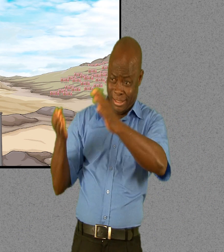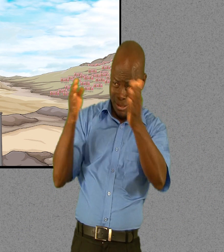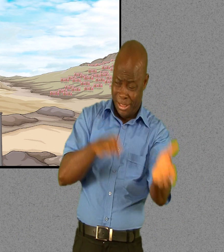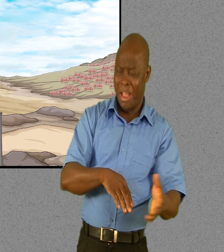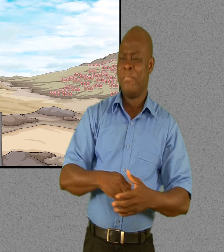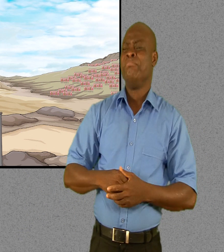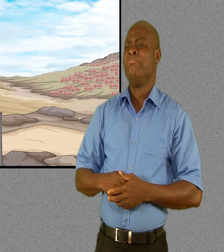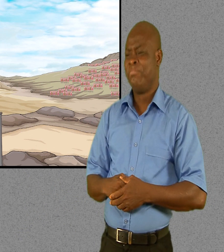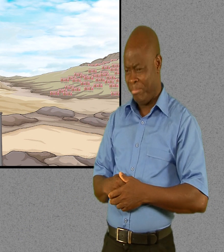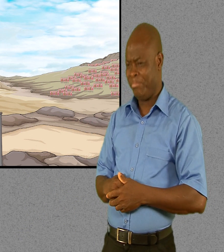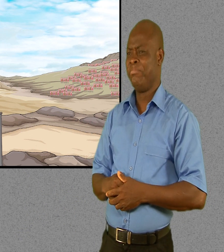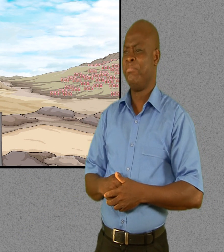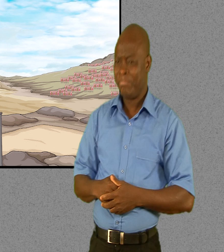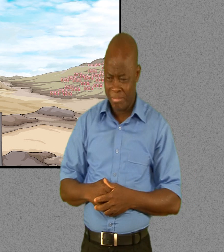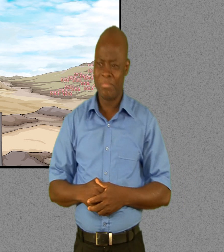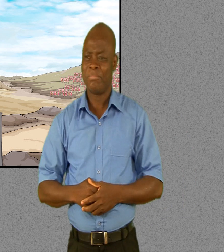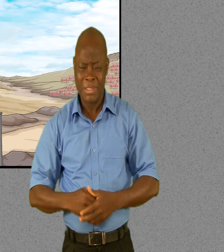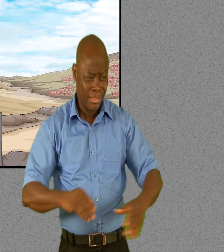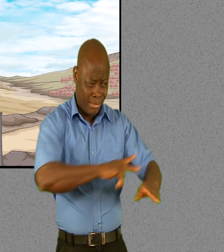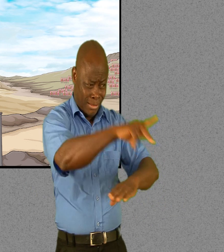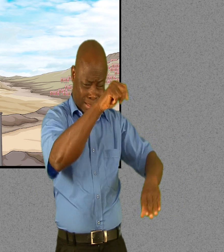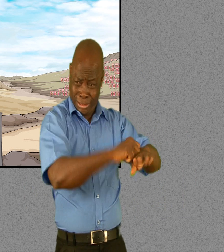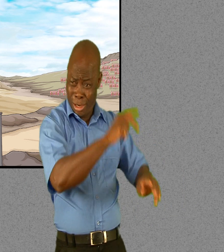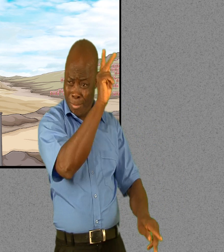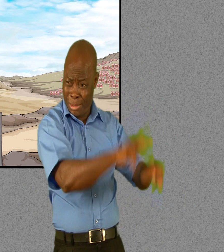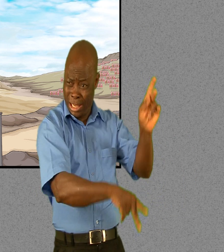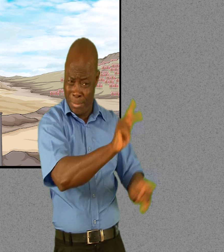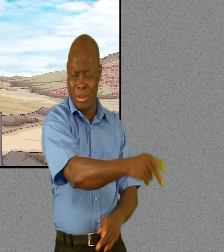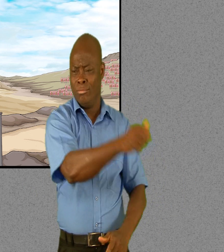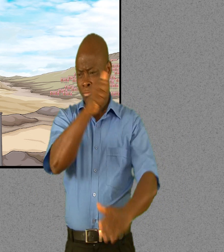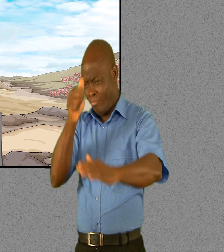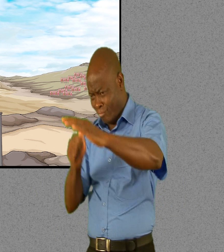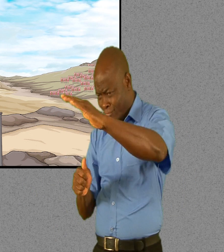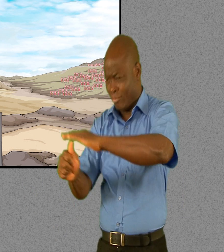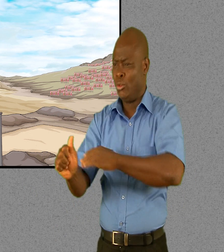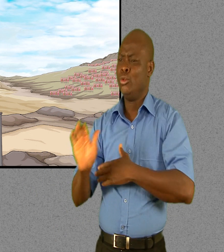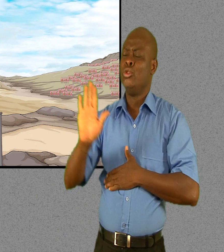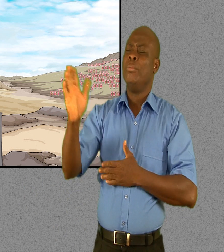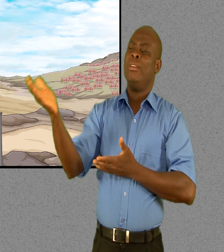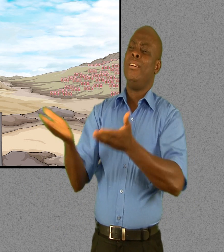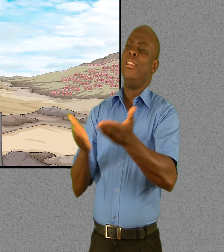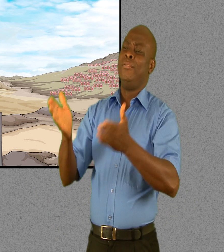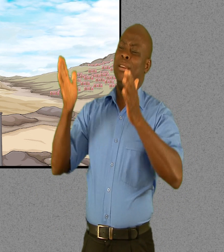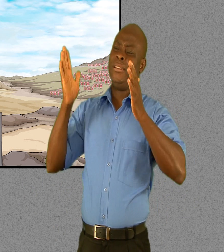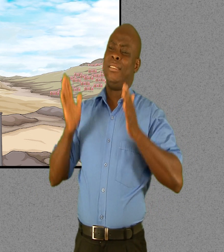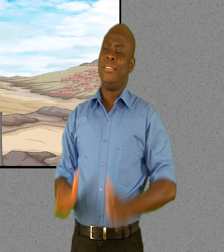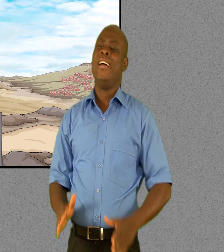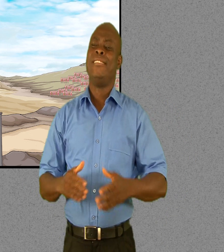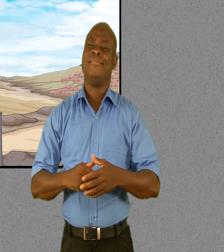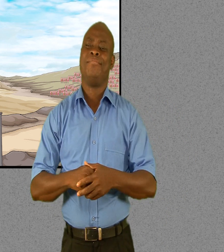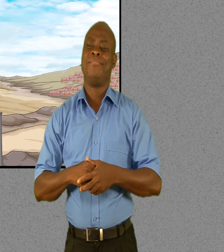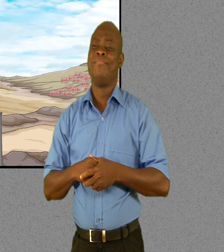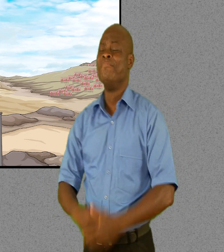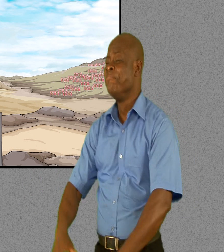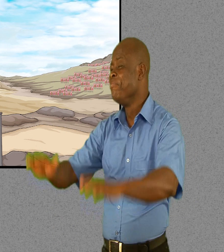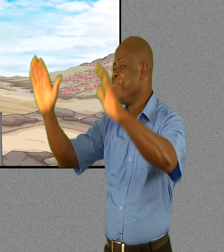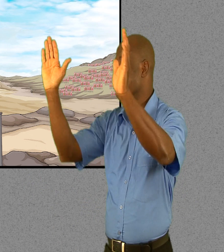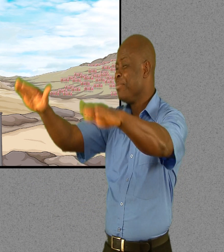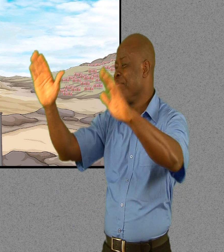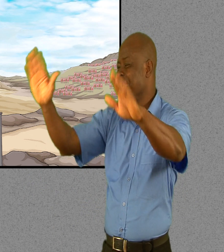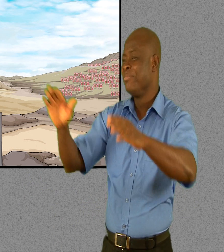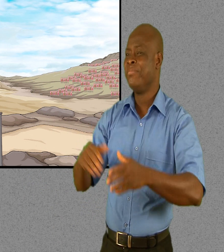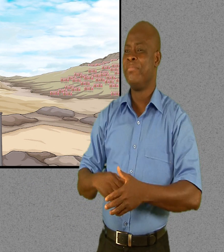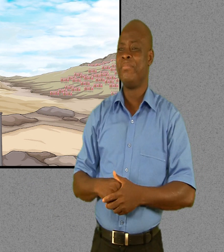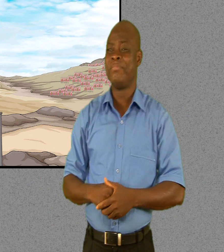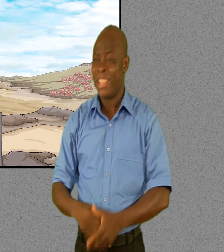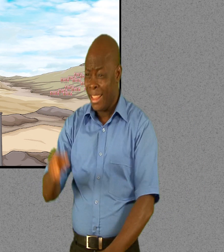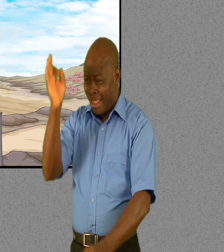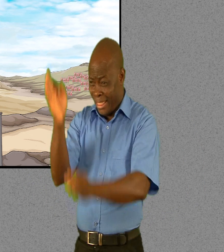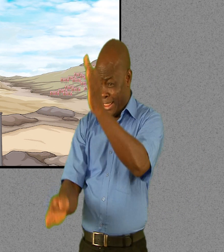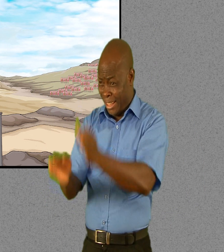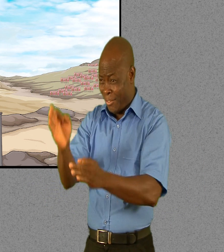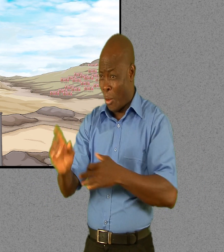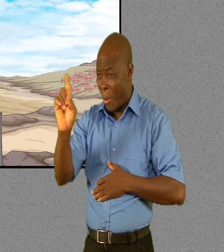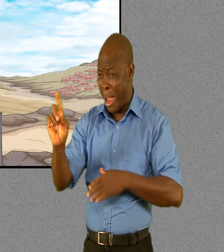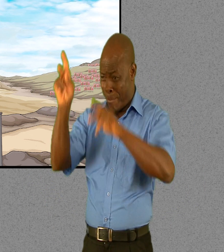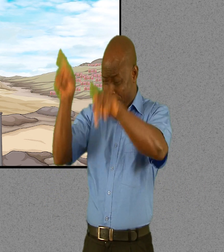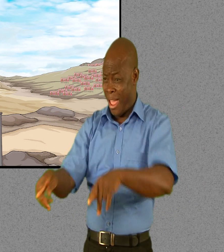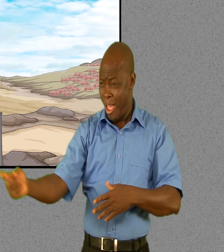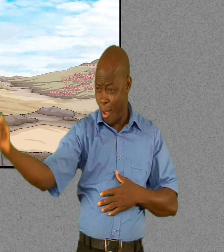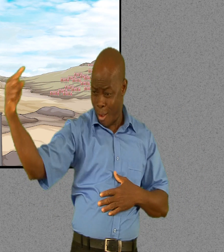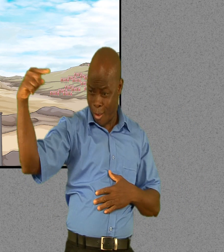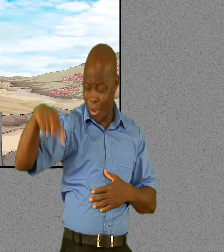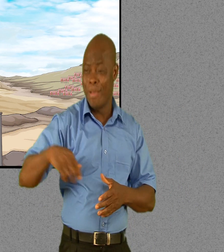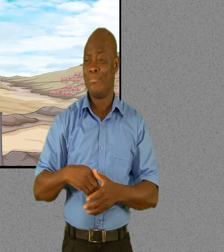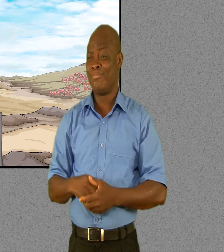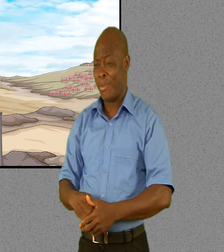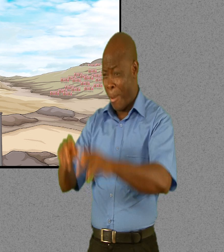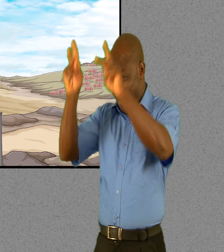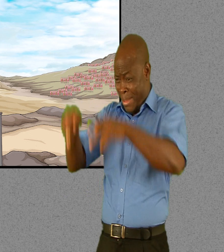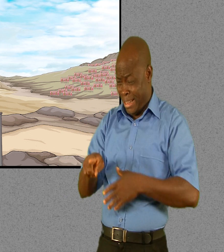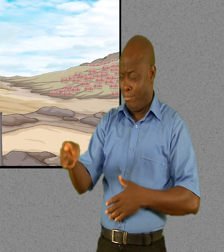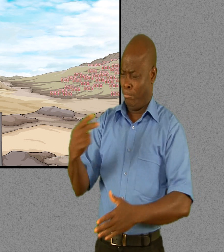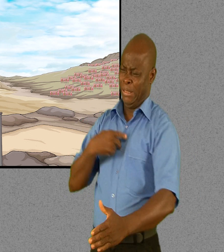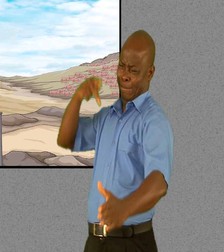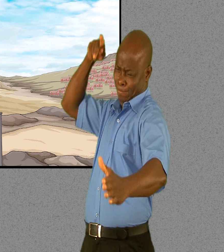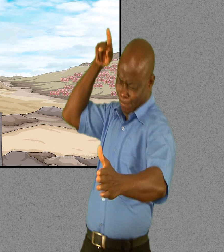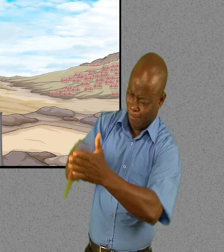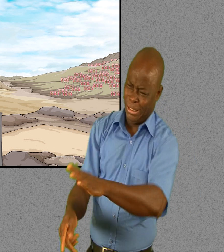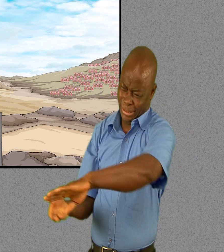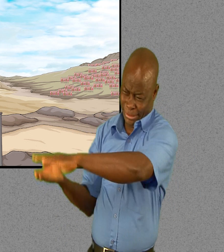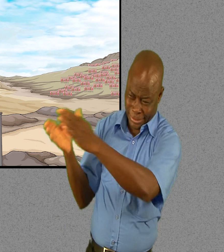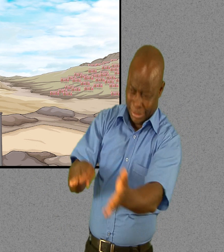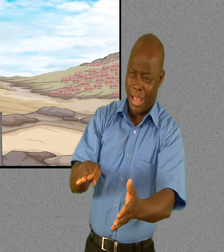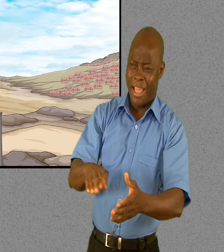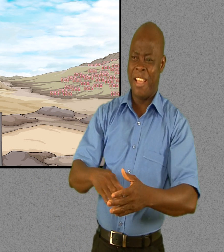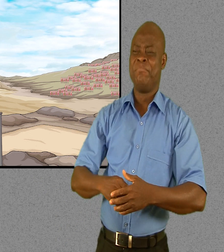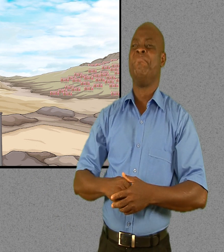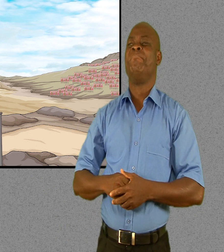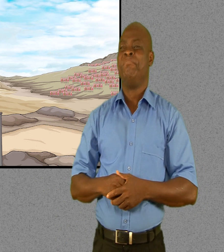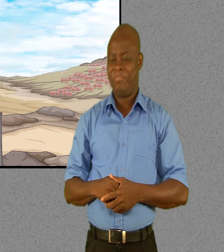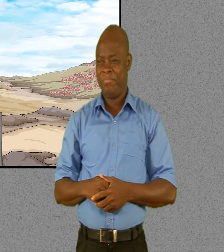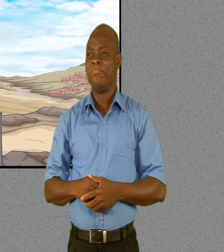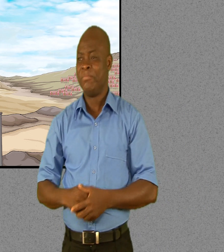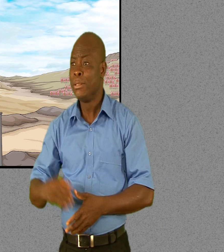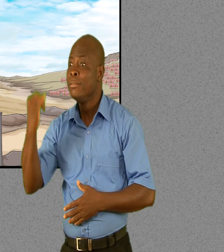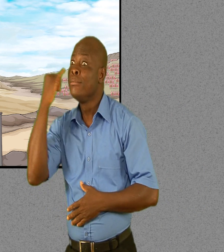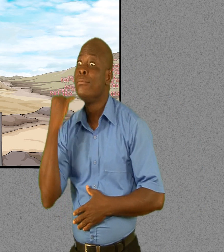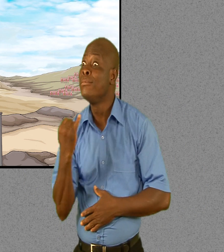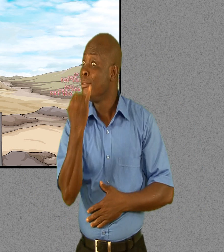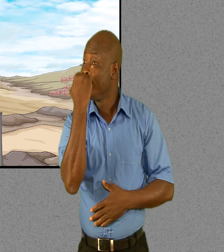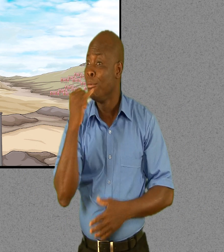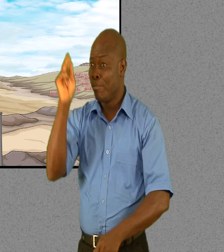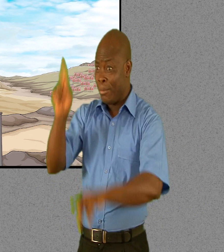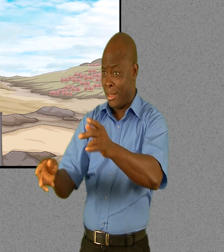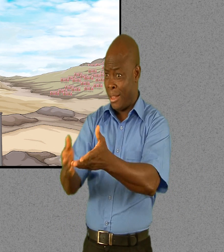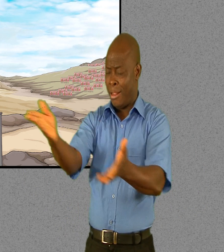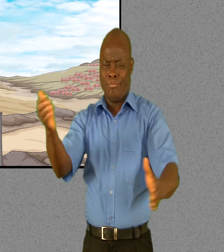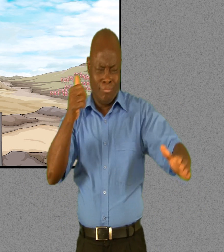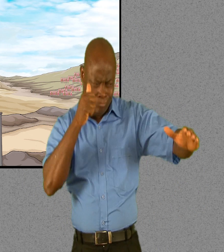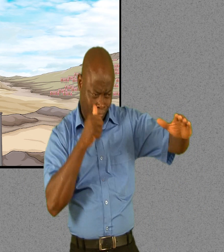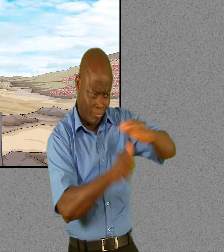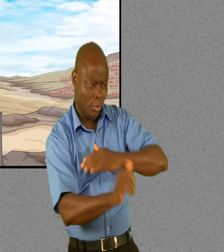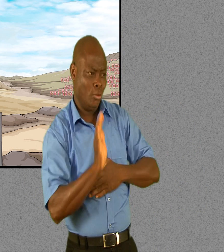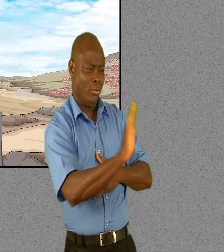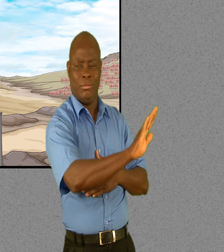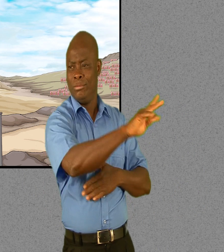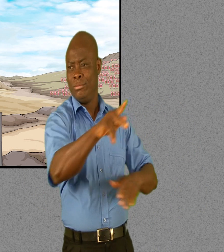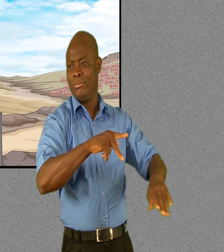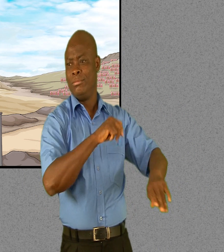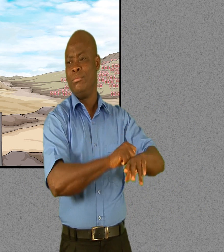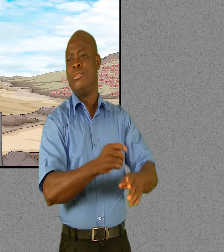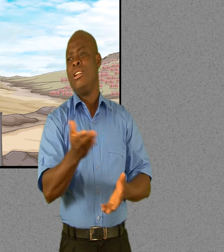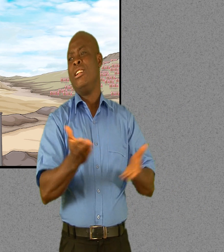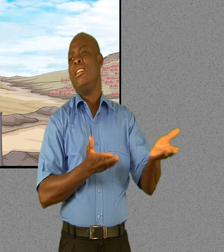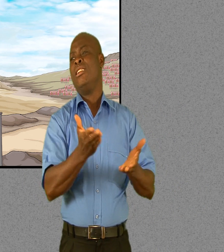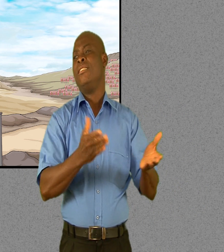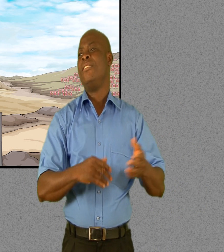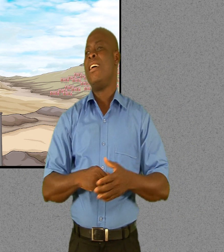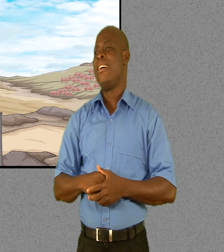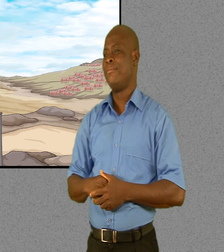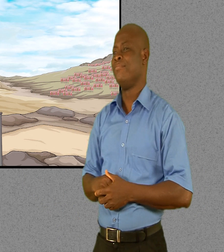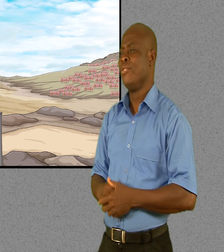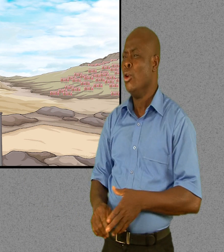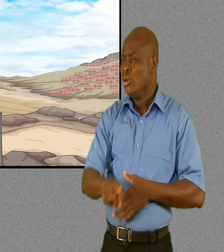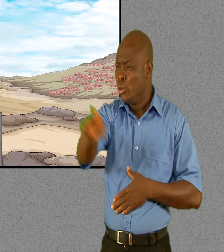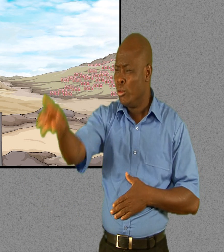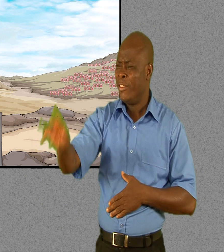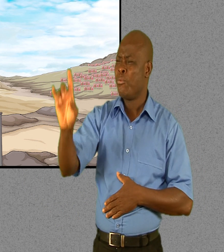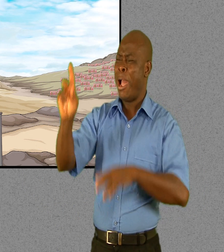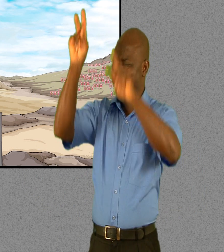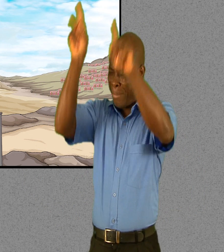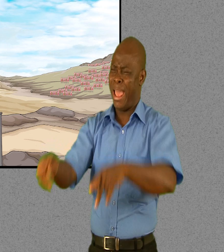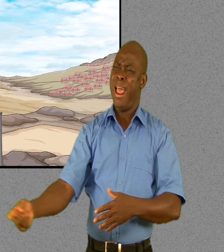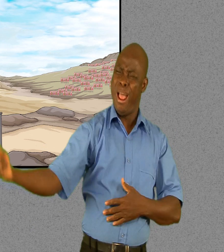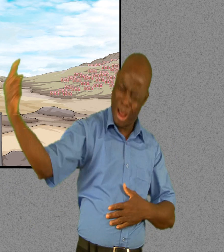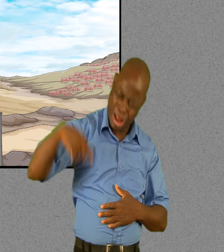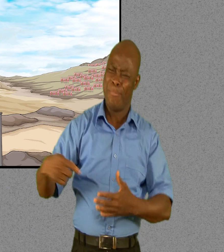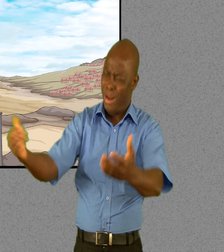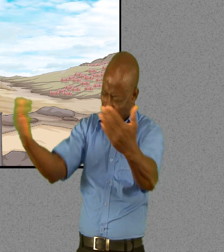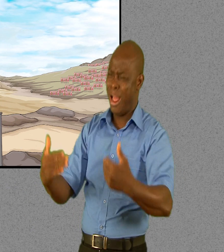If he is able to fight me and kill me, then we will be your servants.